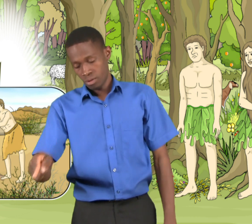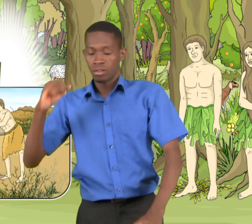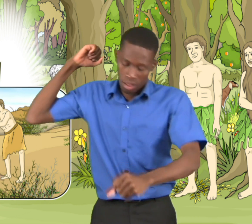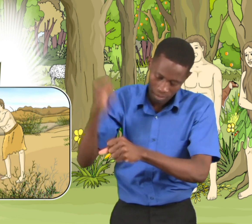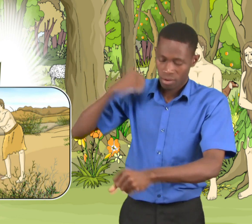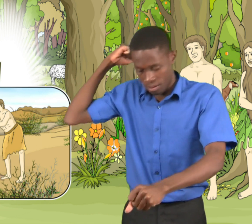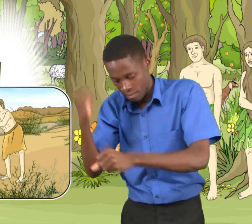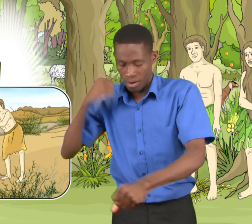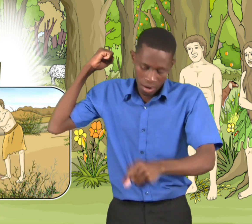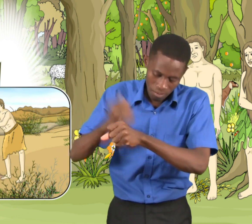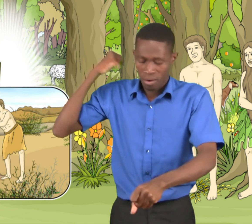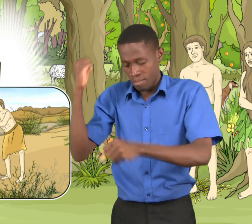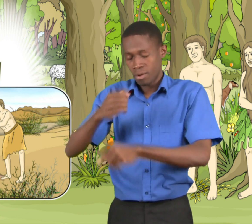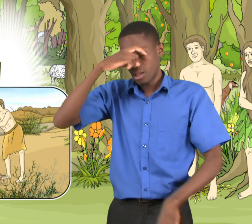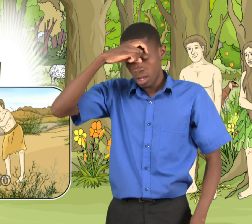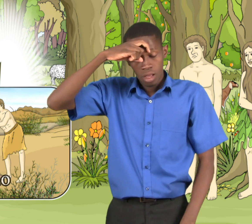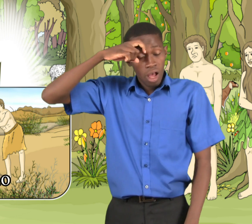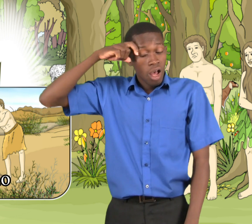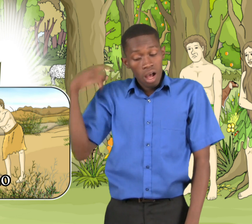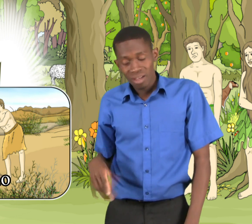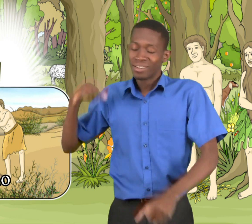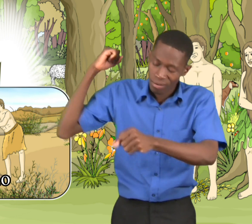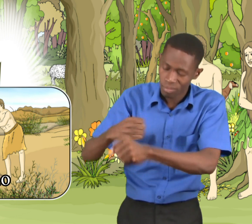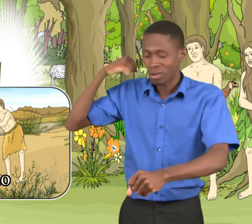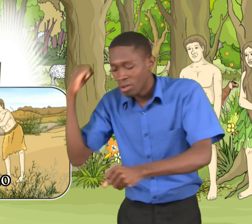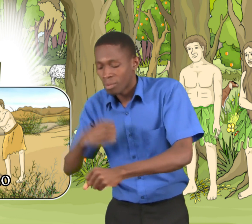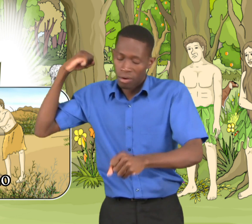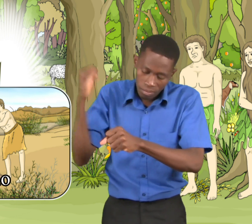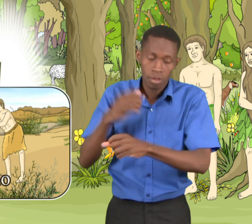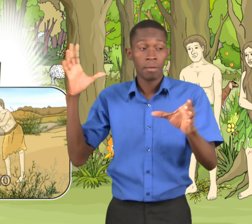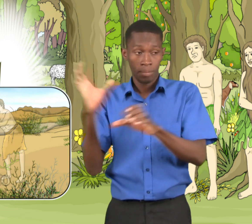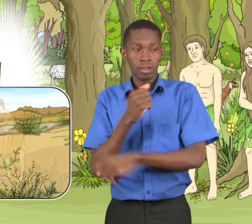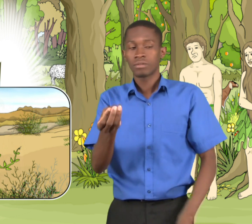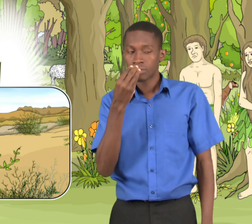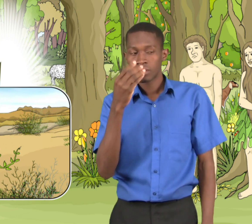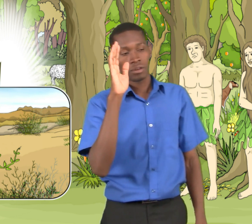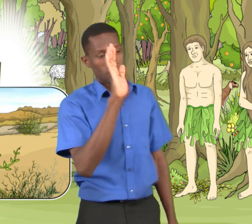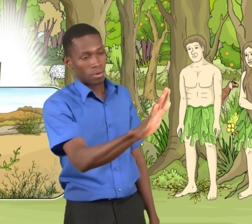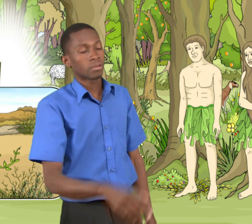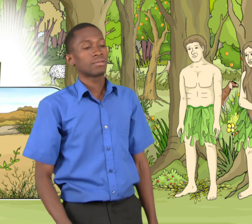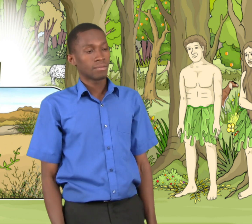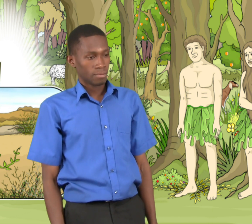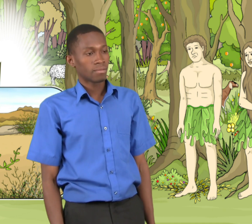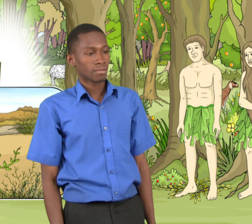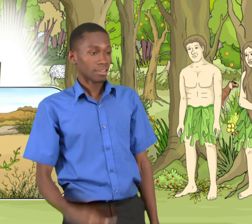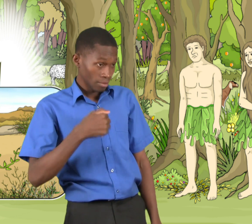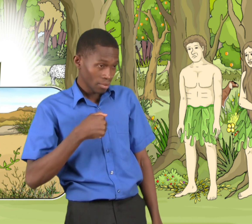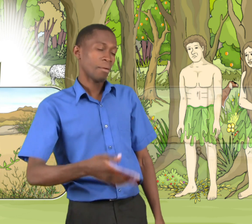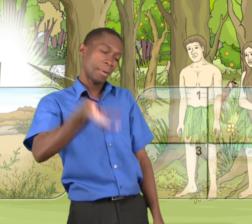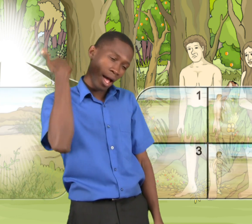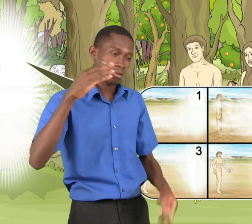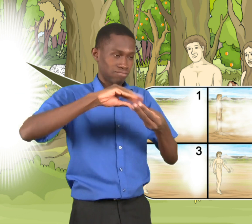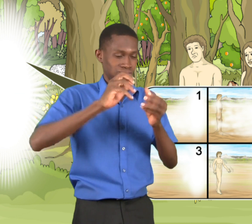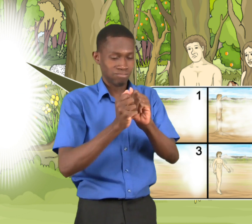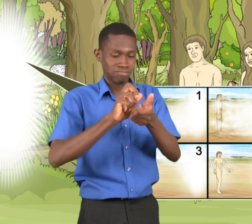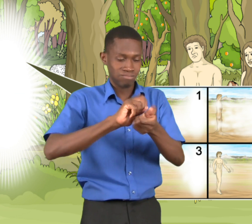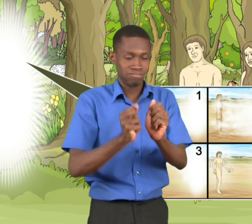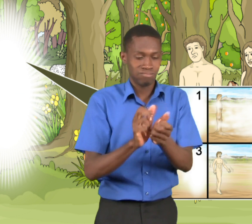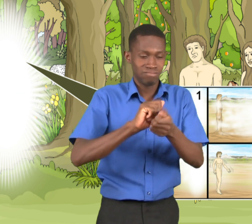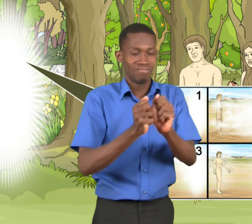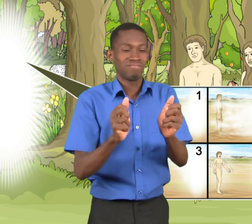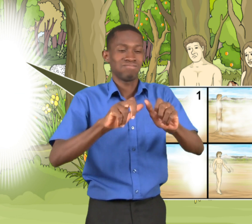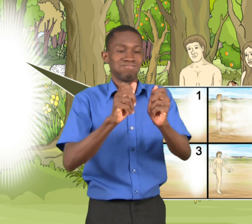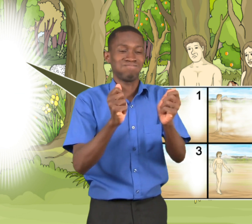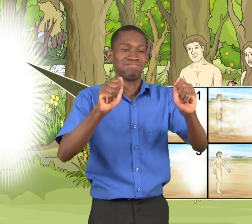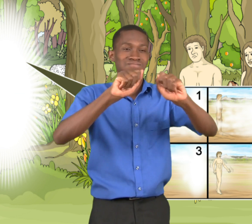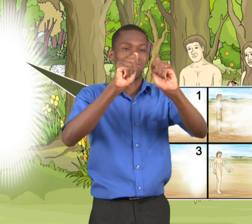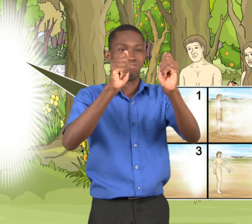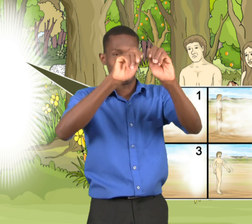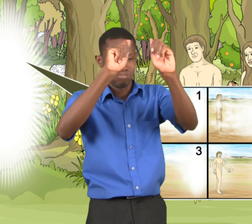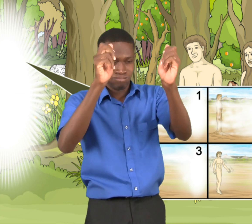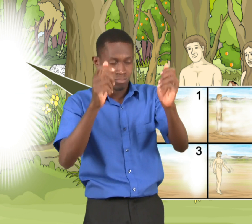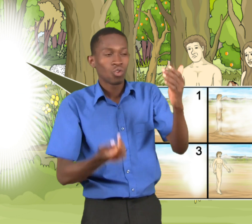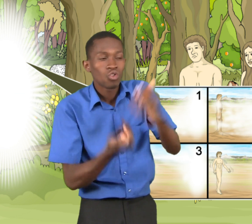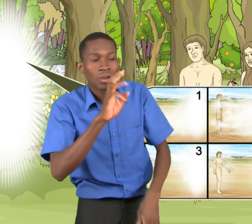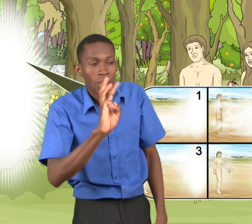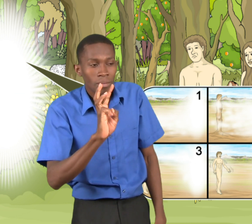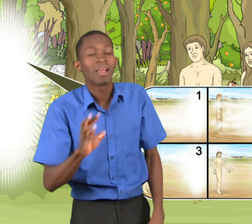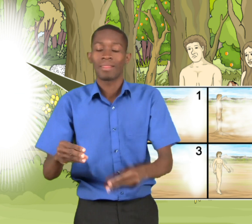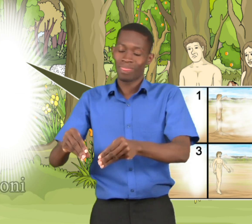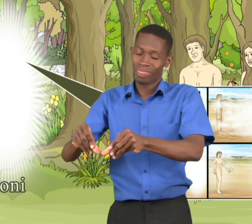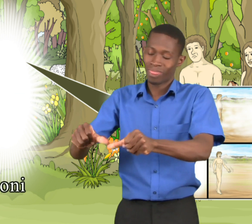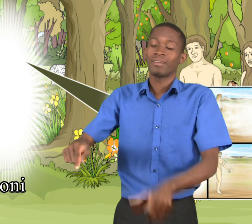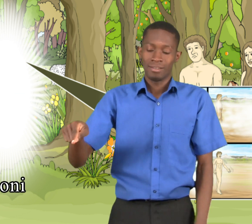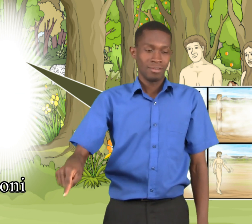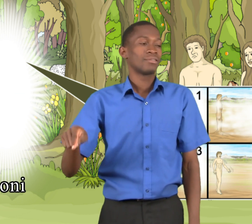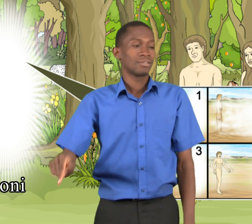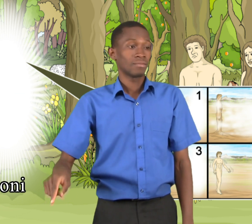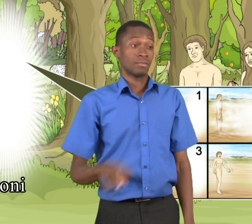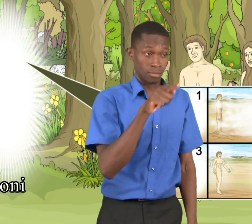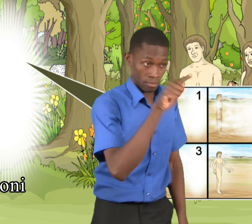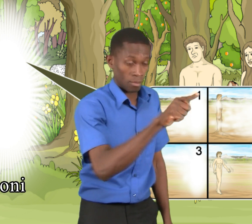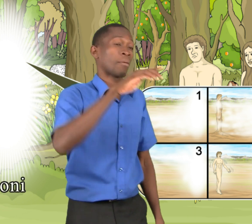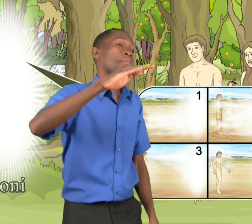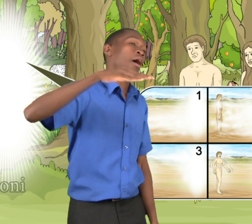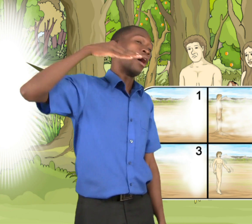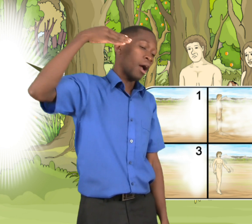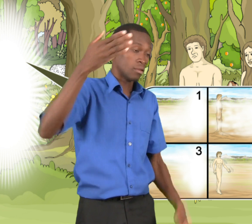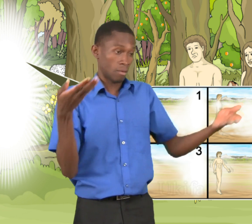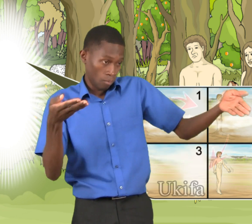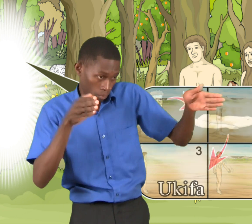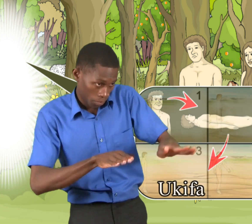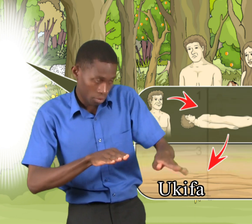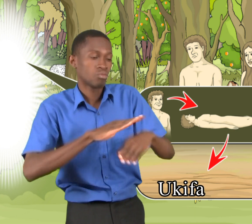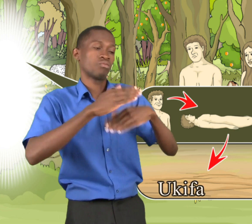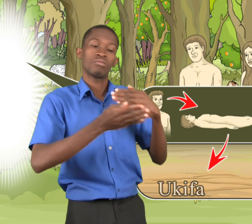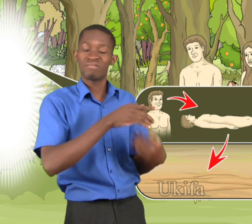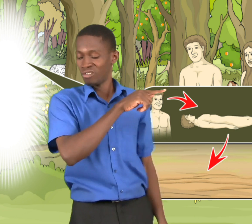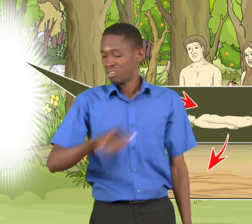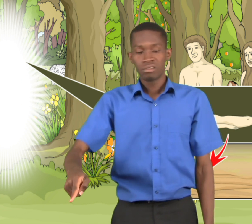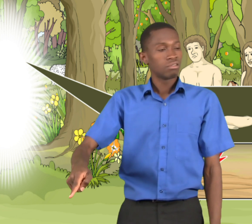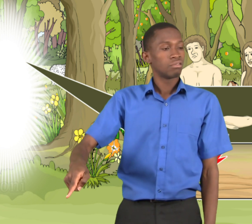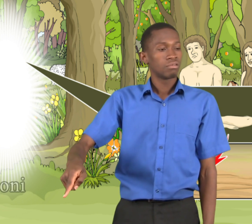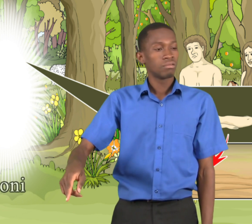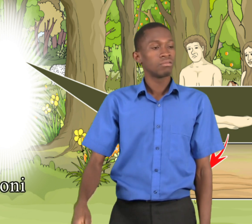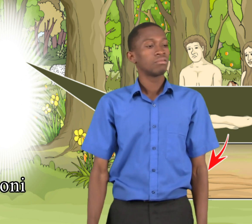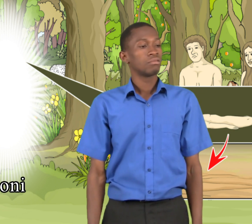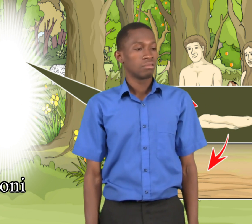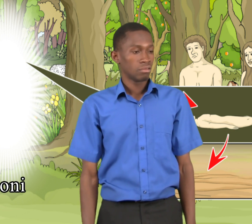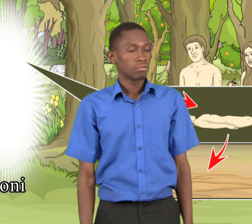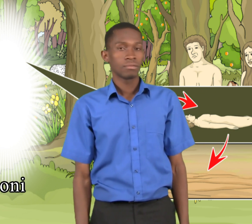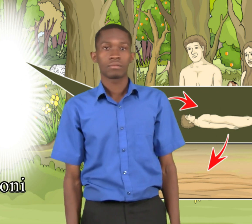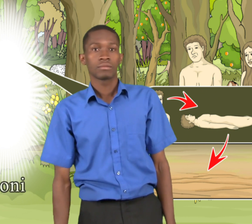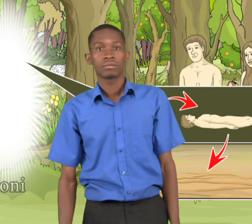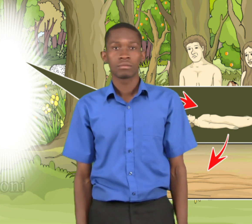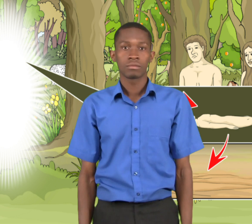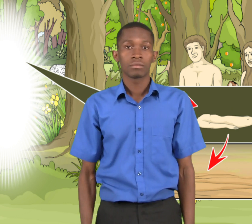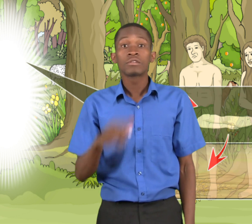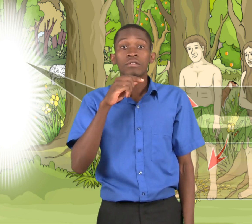By the sweat of your brow you will eat your bread, until you return to the ground— because out of it were you taken.